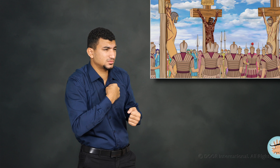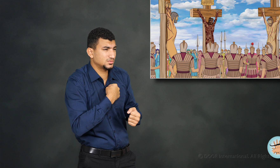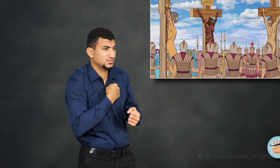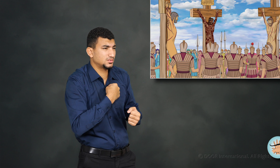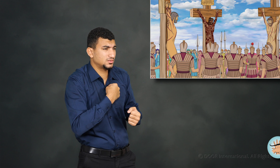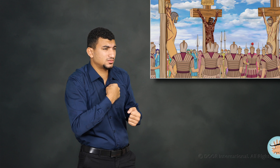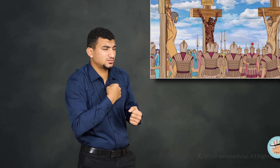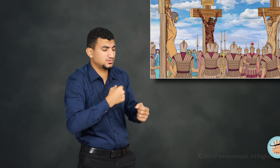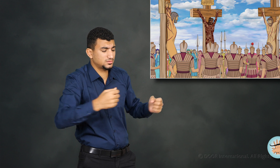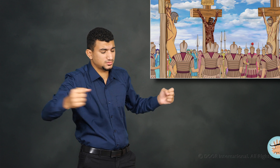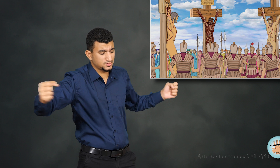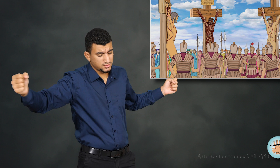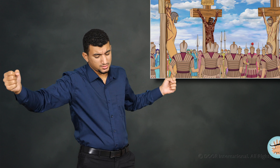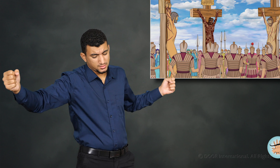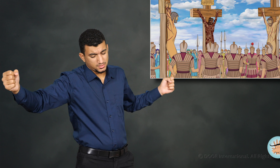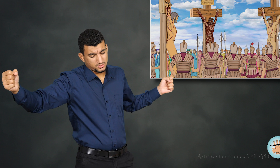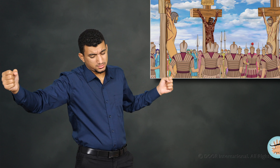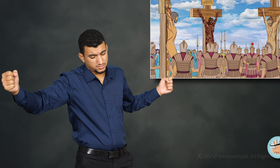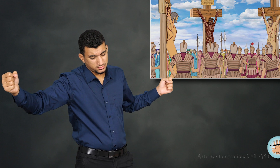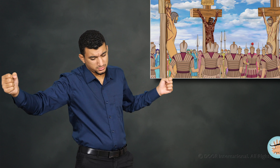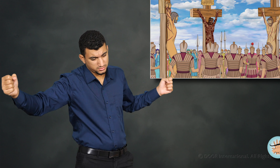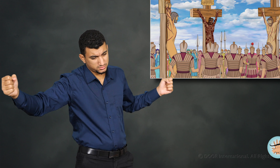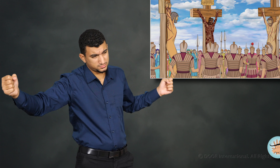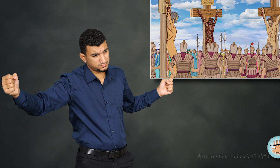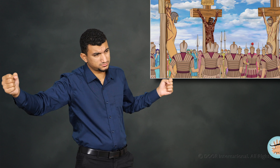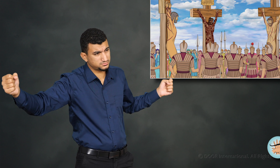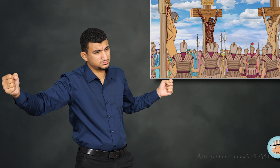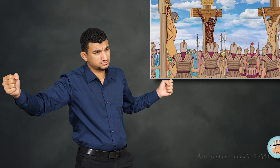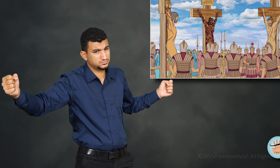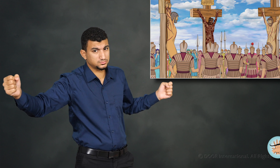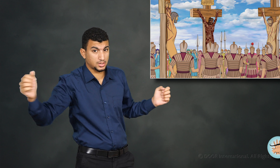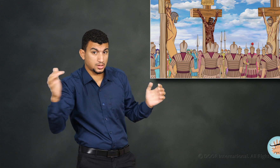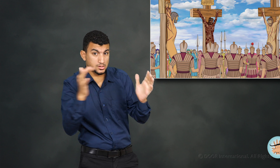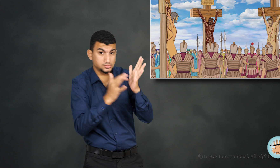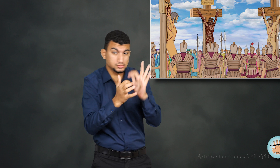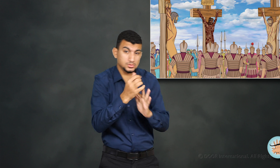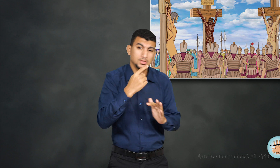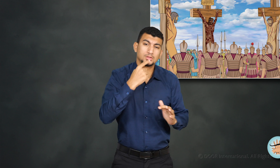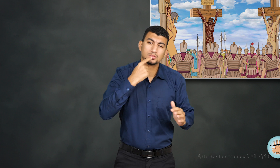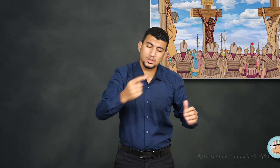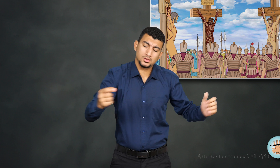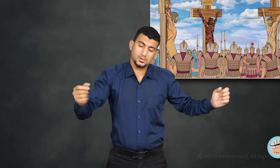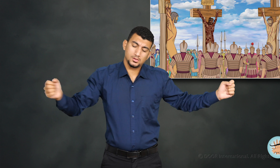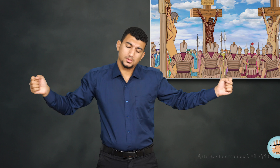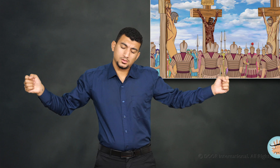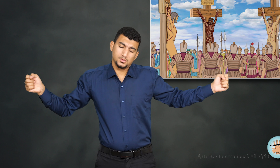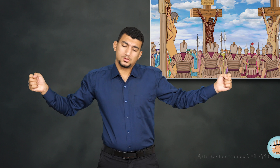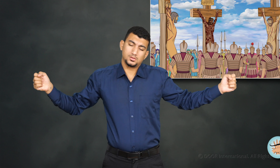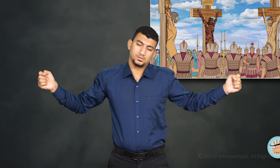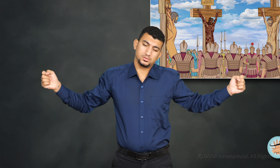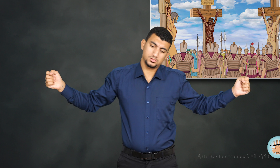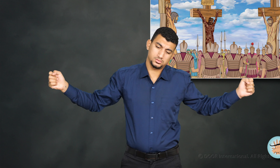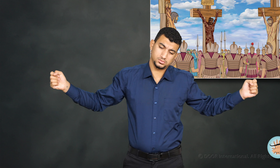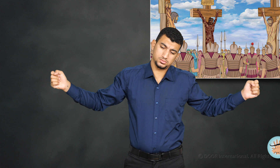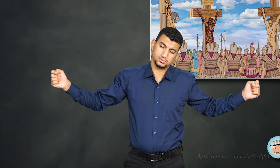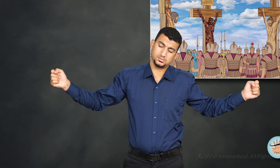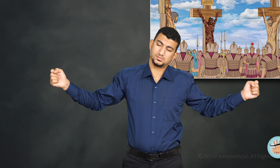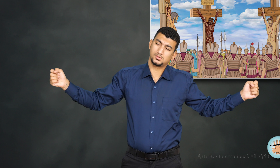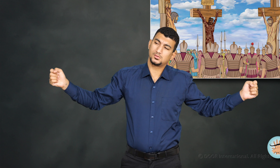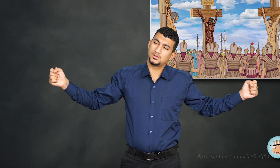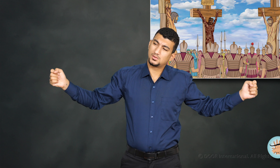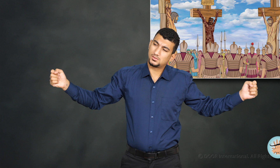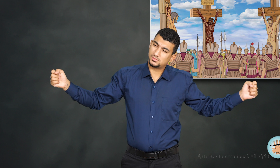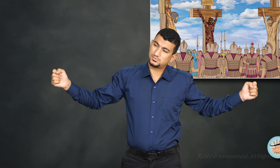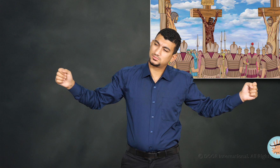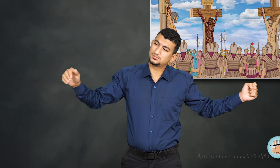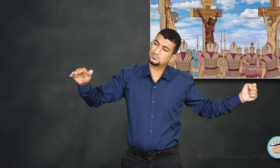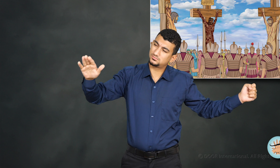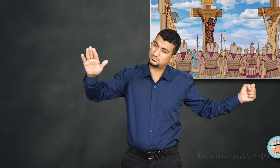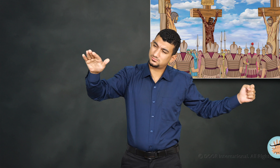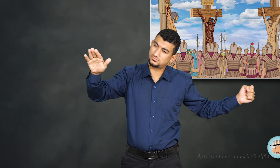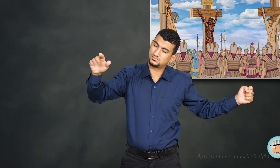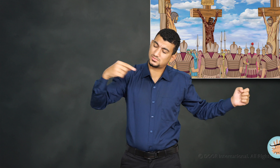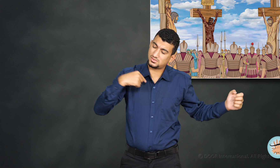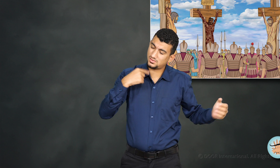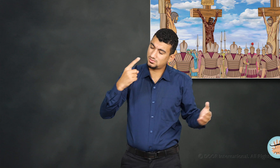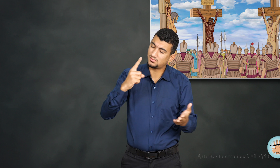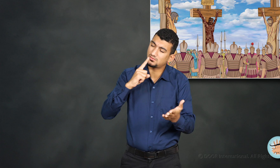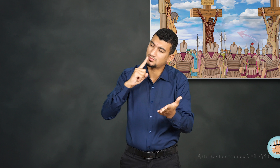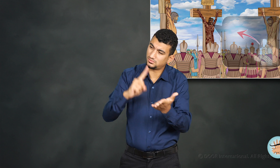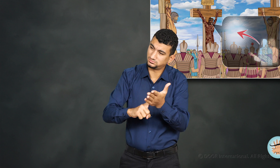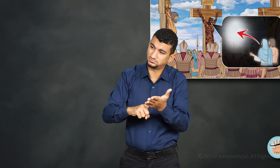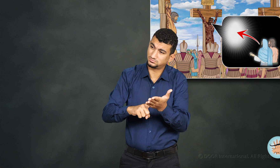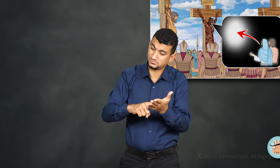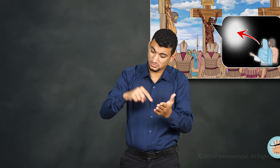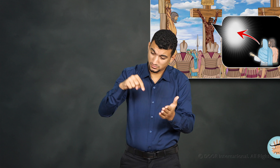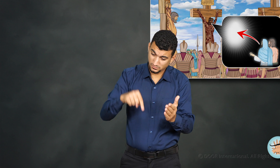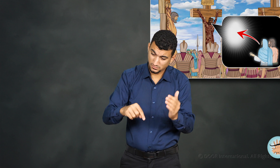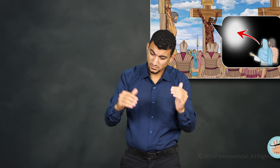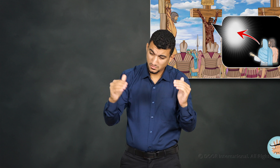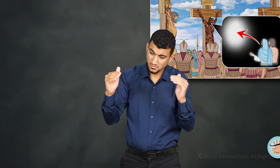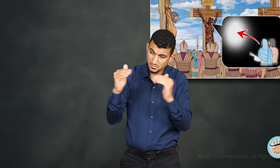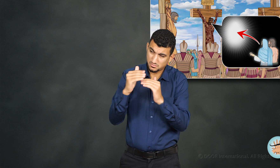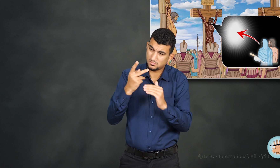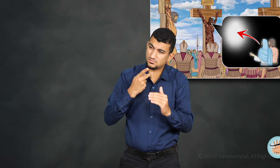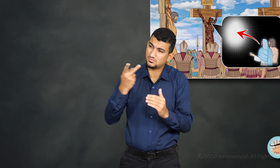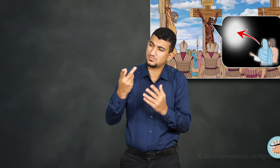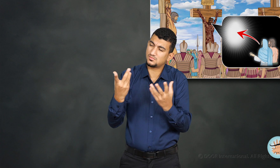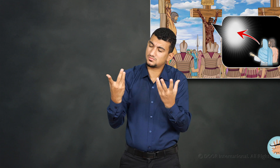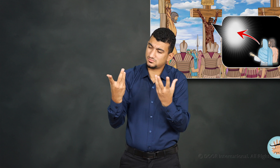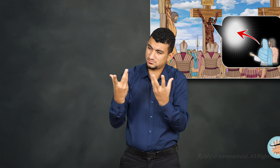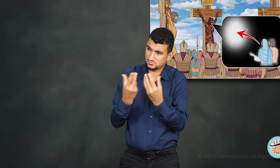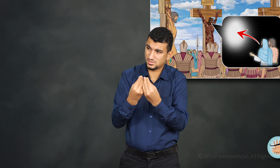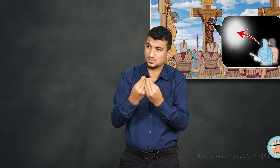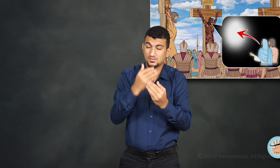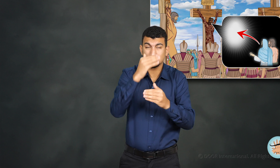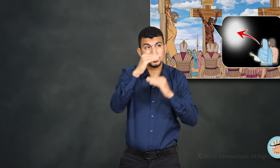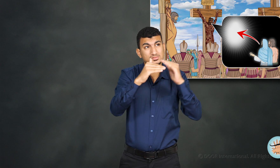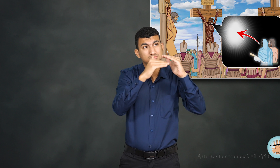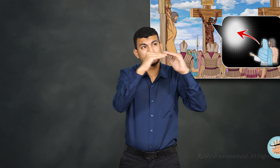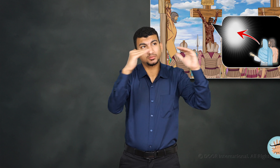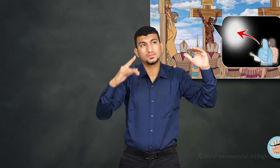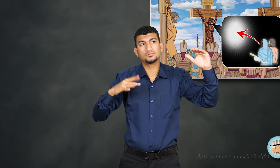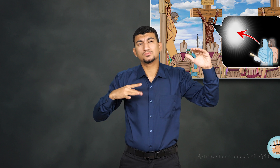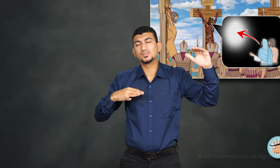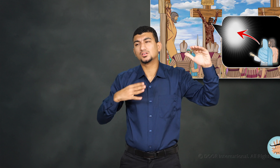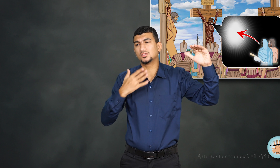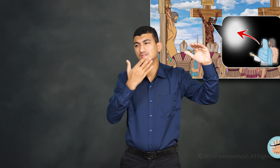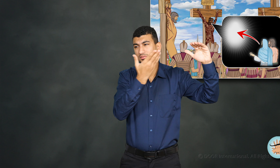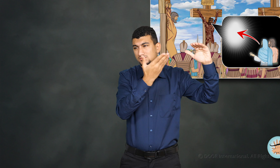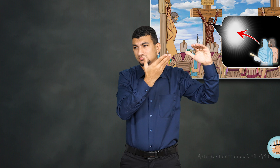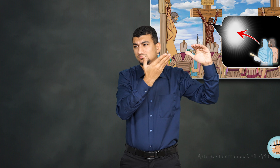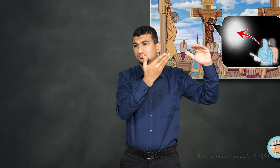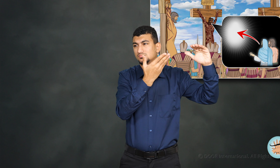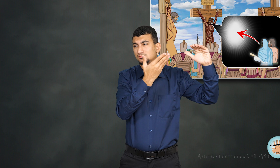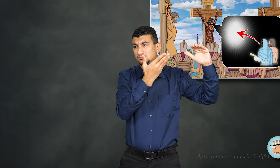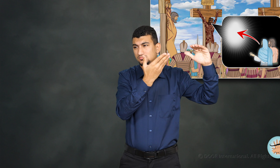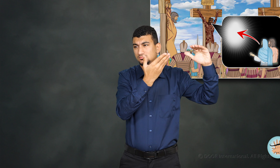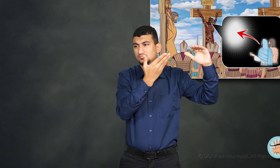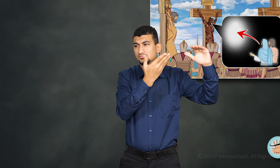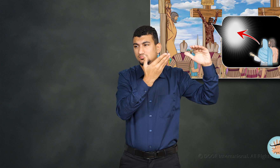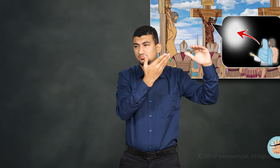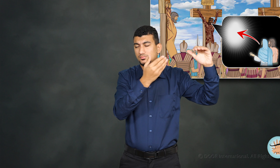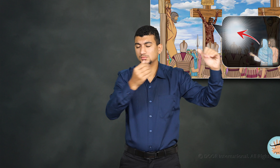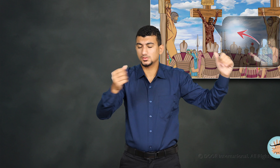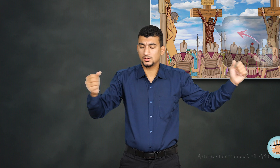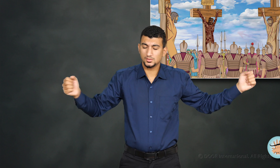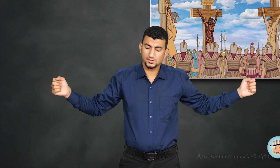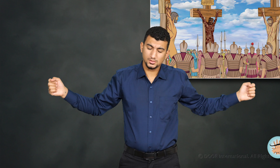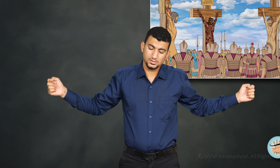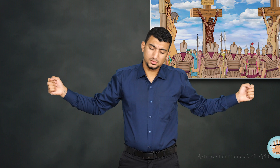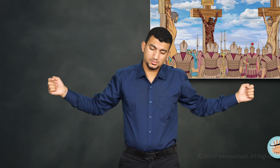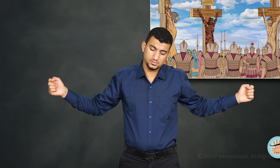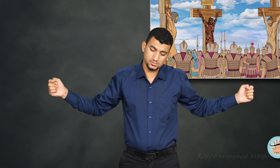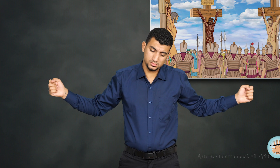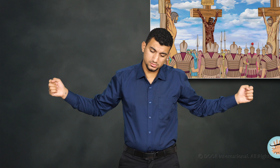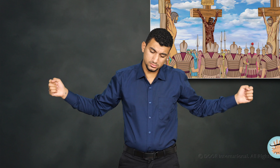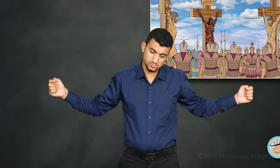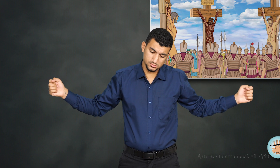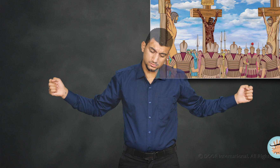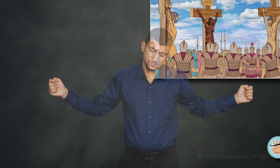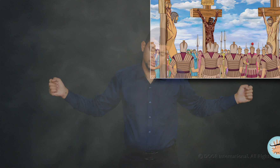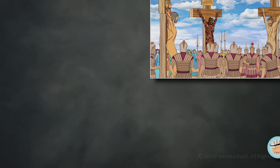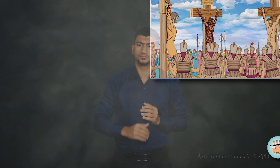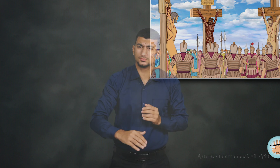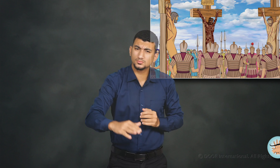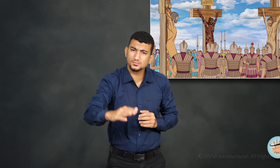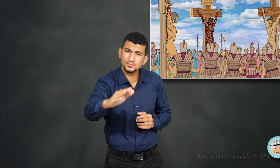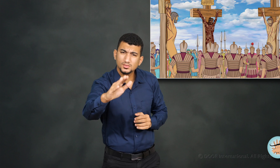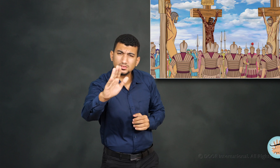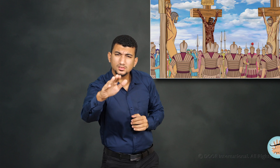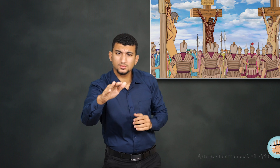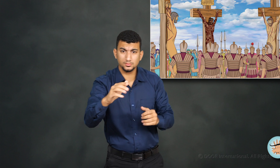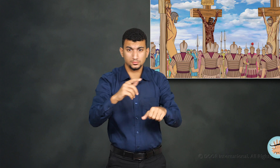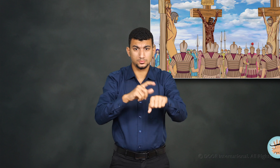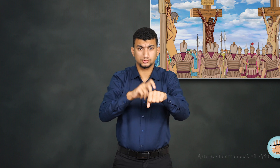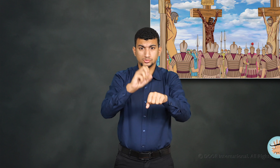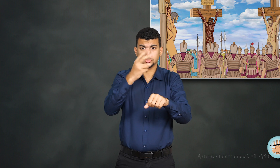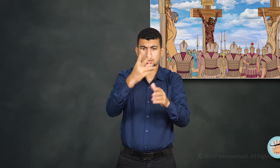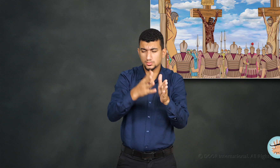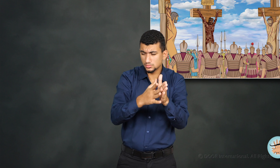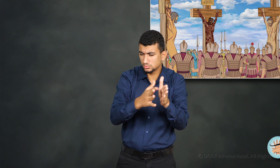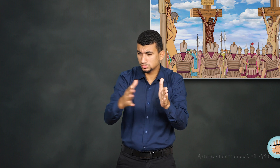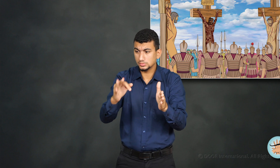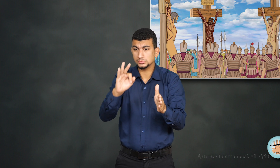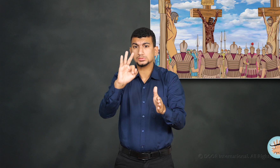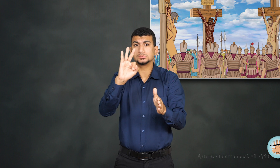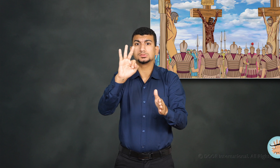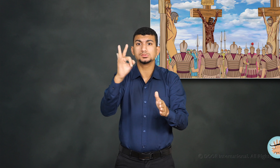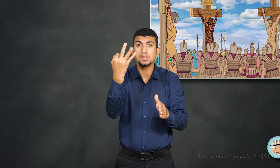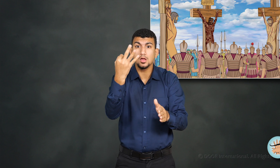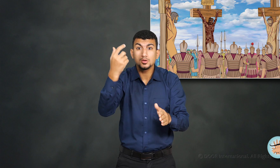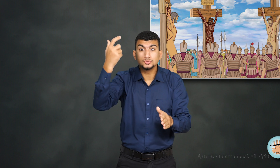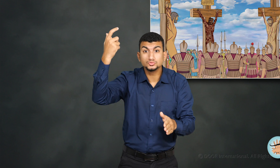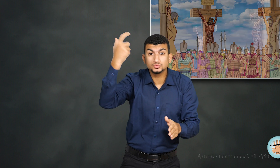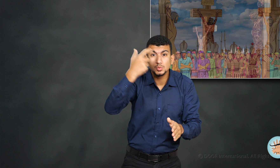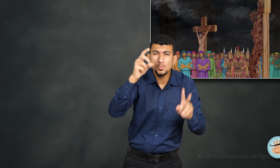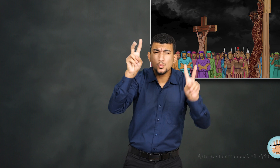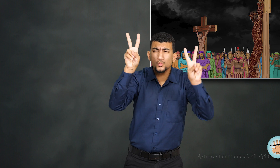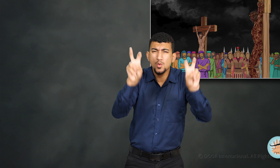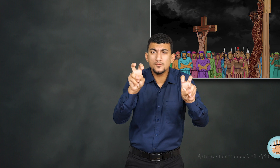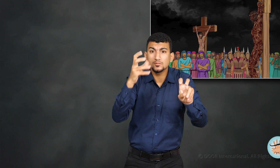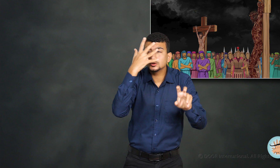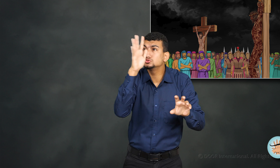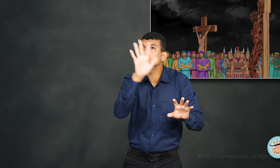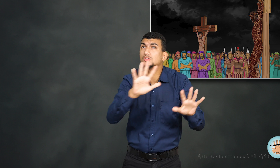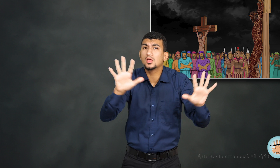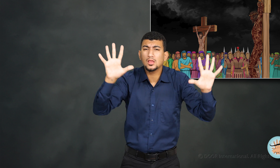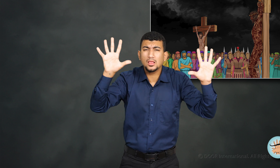And Jesus said to him, “Truly I tell you, today you will be with Me in Paradise.”